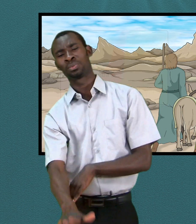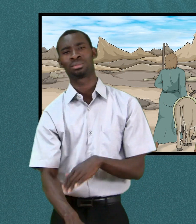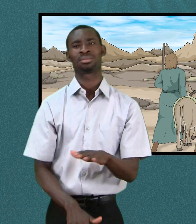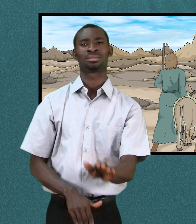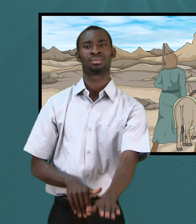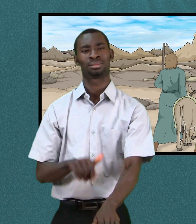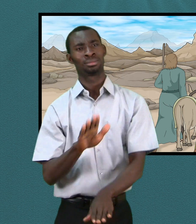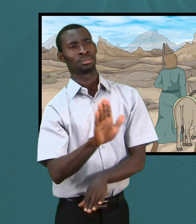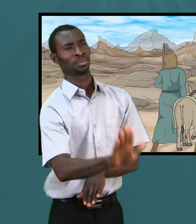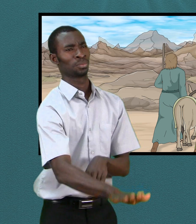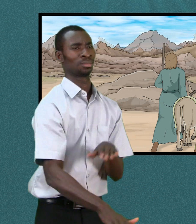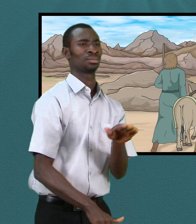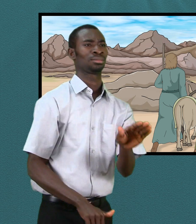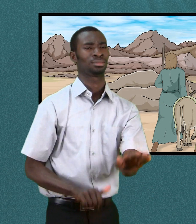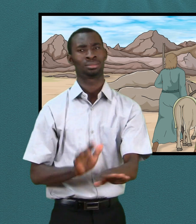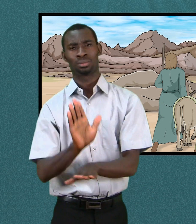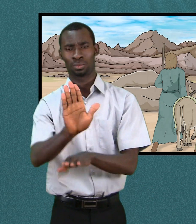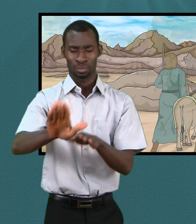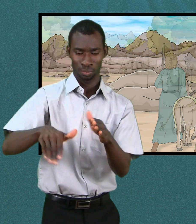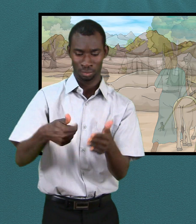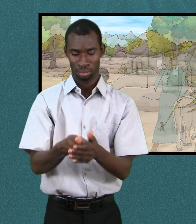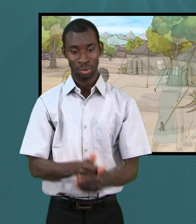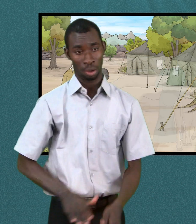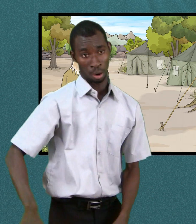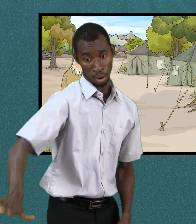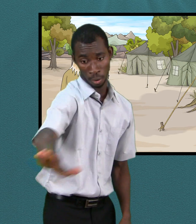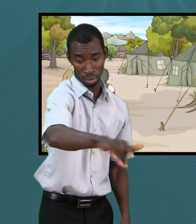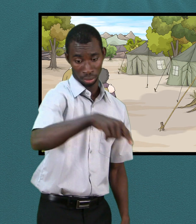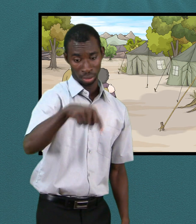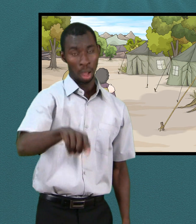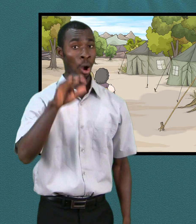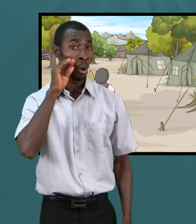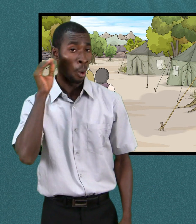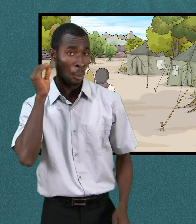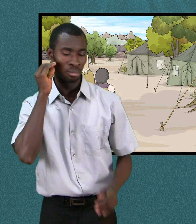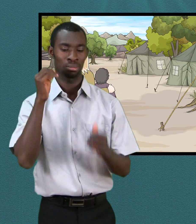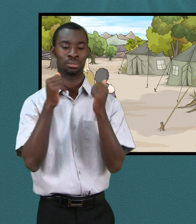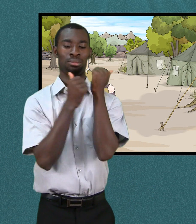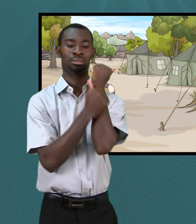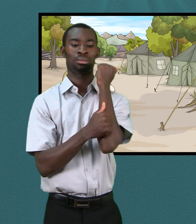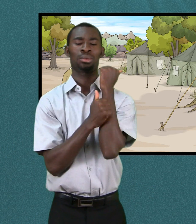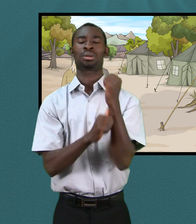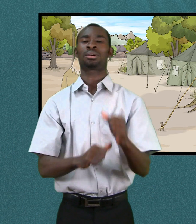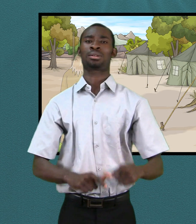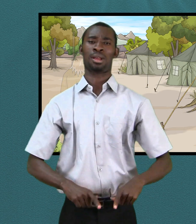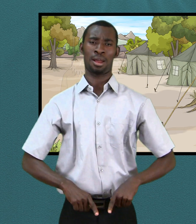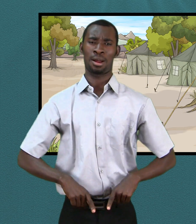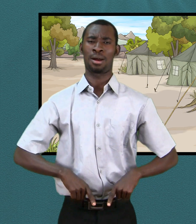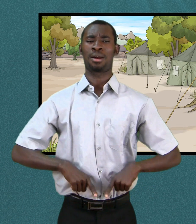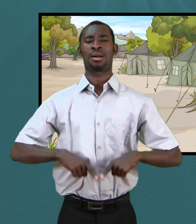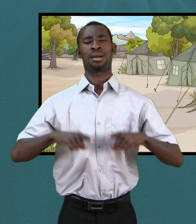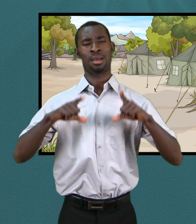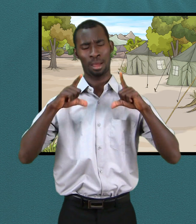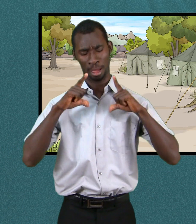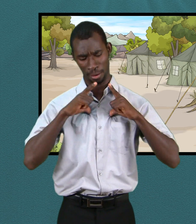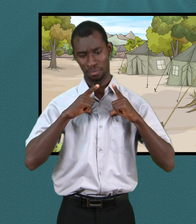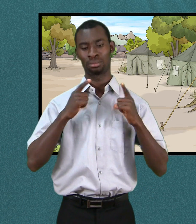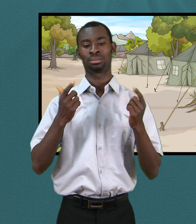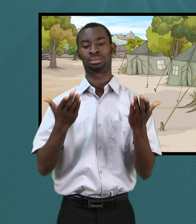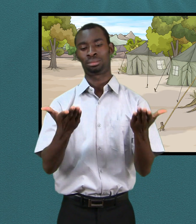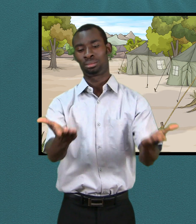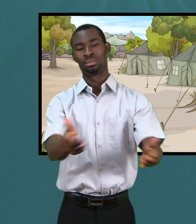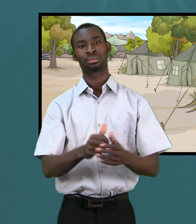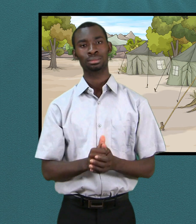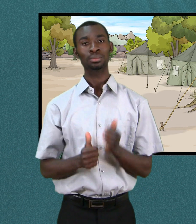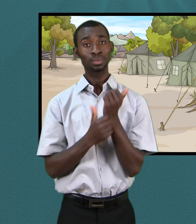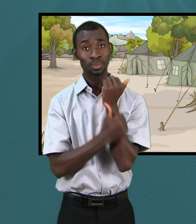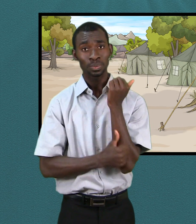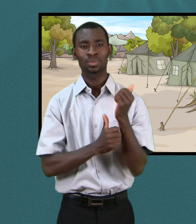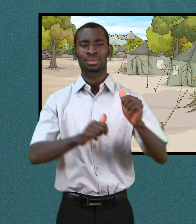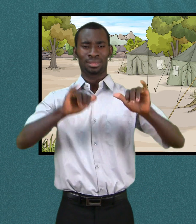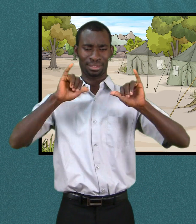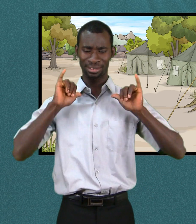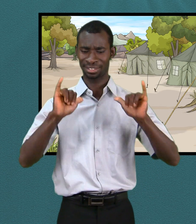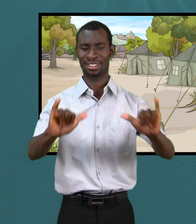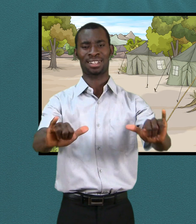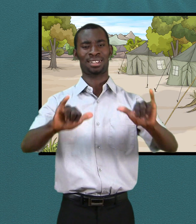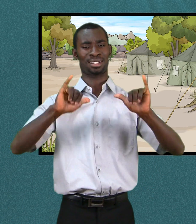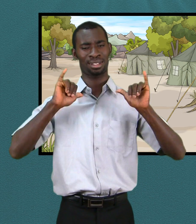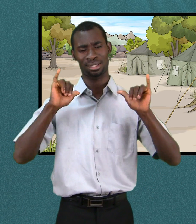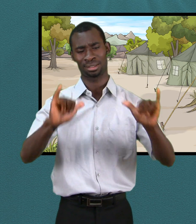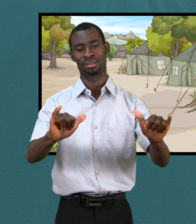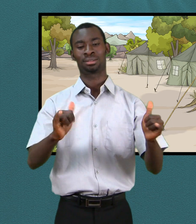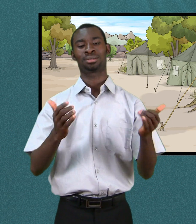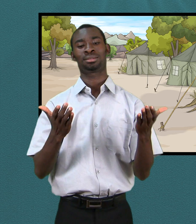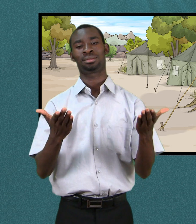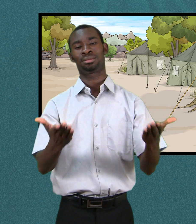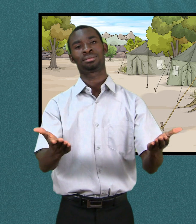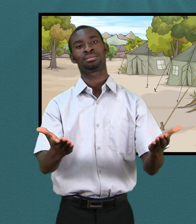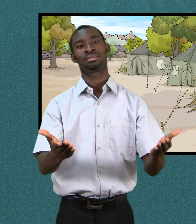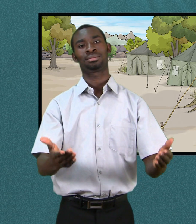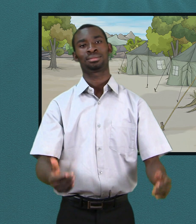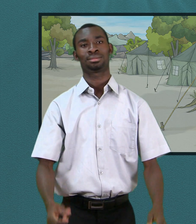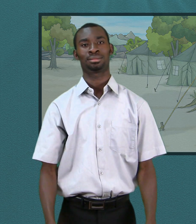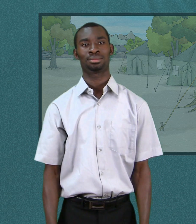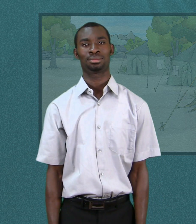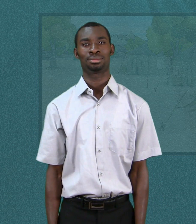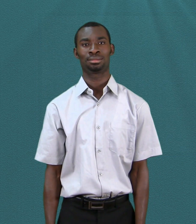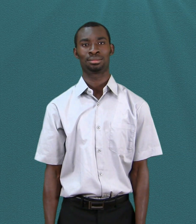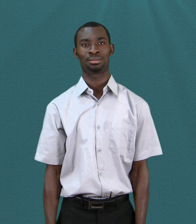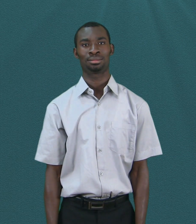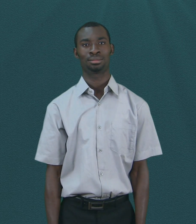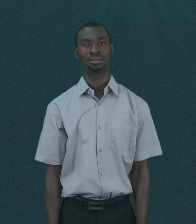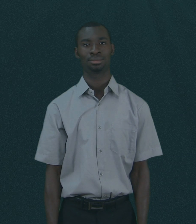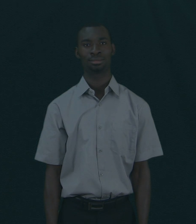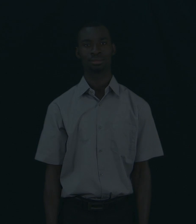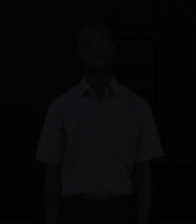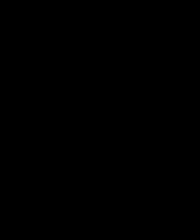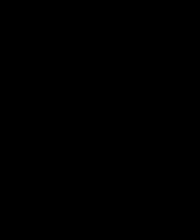And Abraham settled in Beersheba.